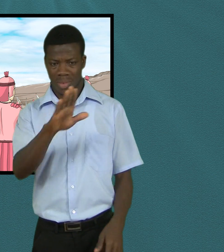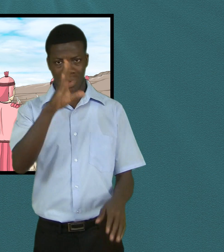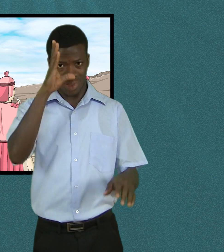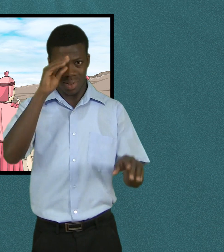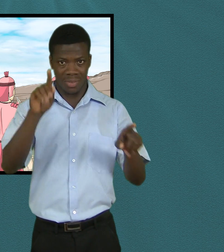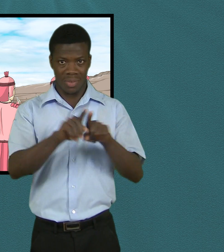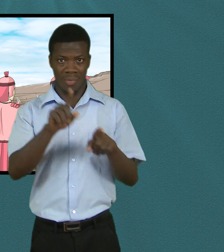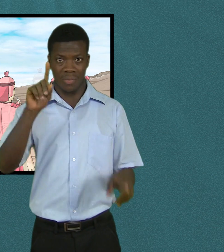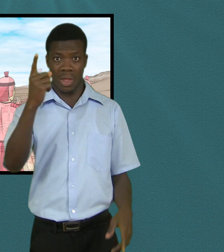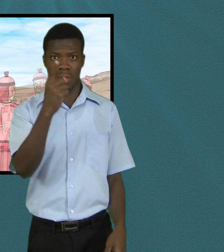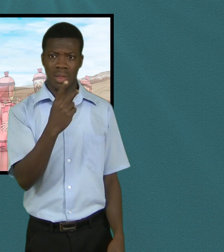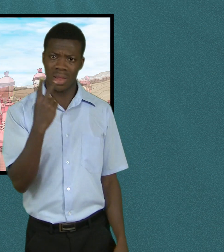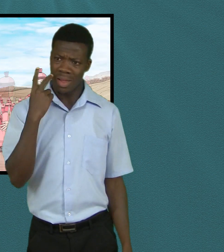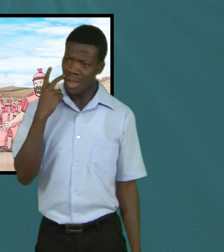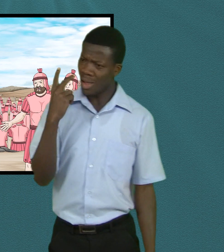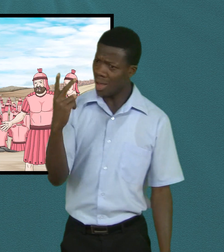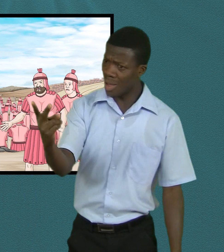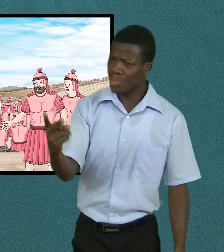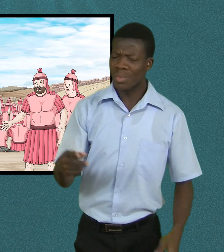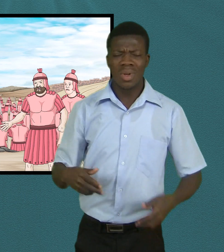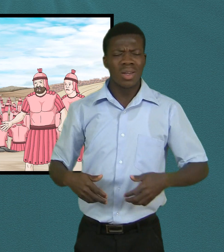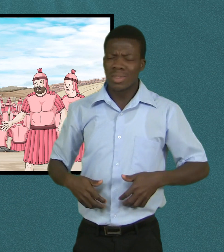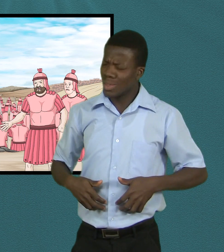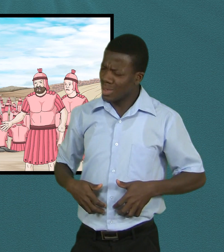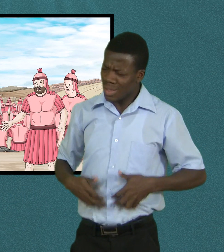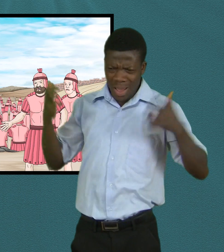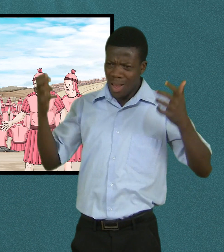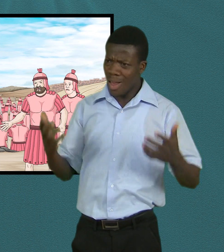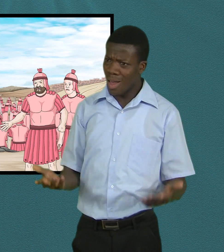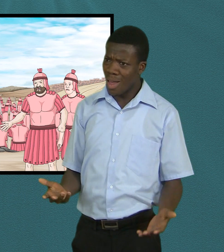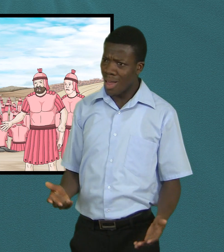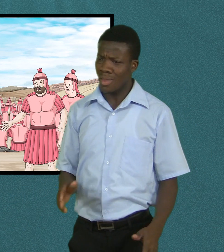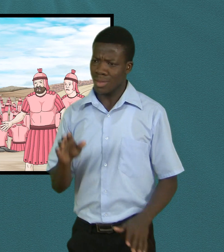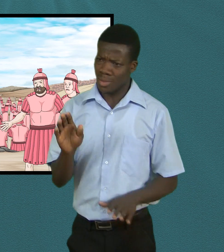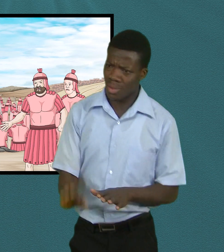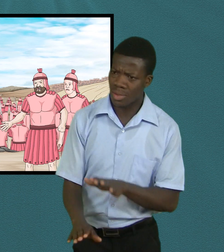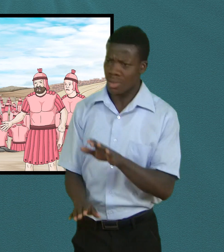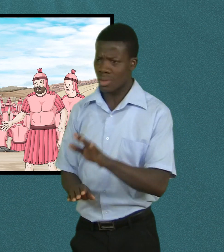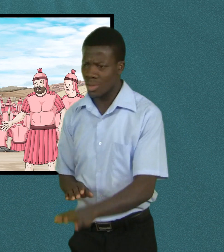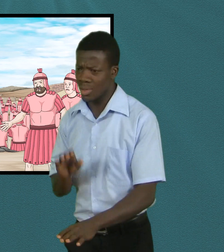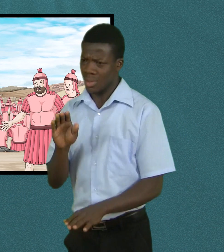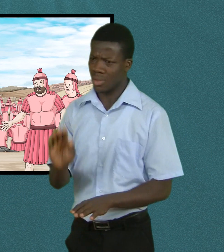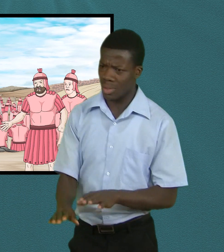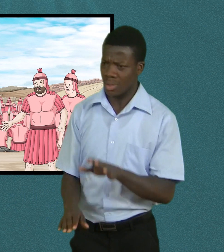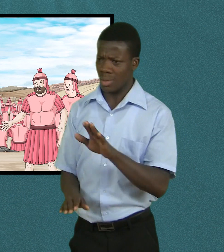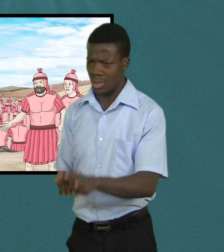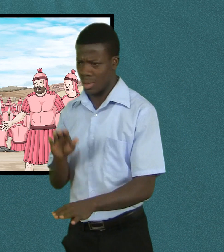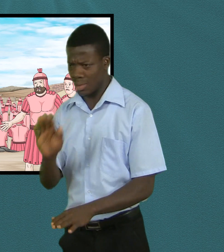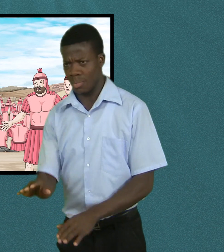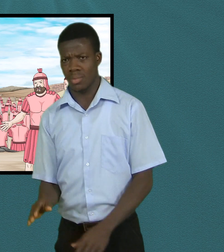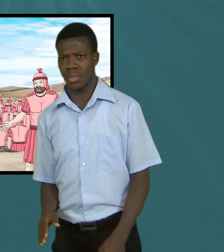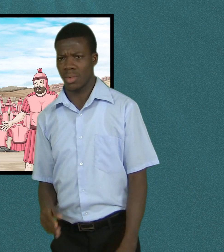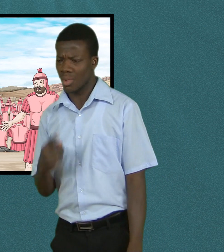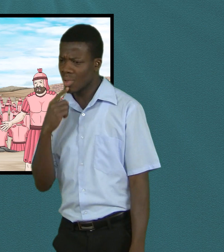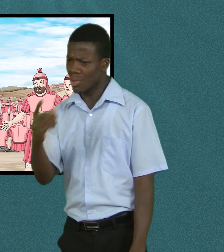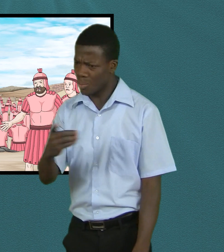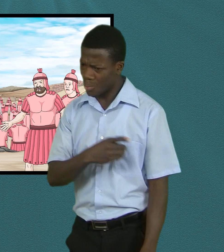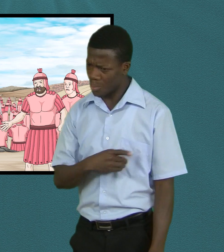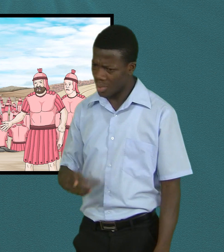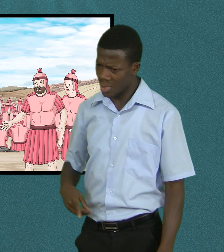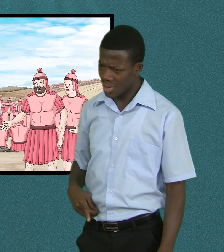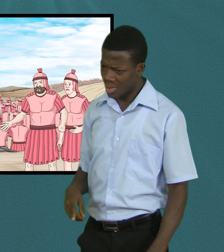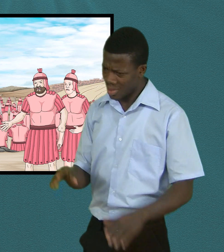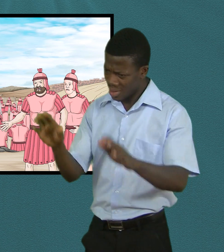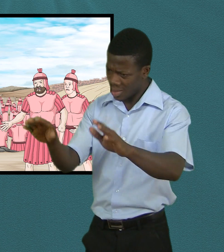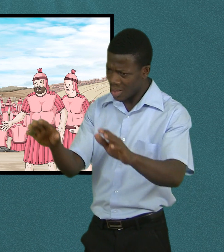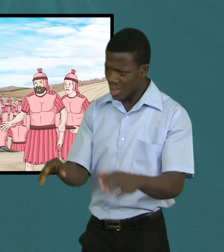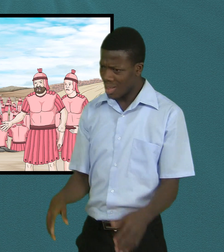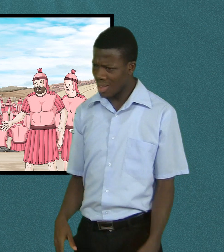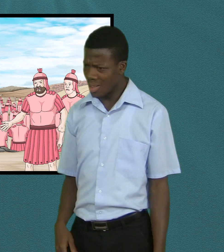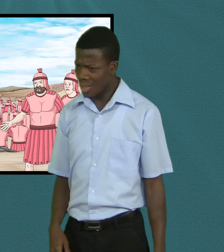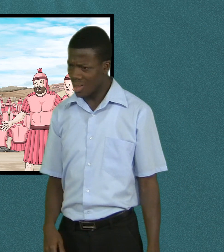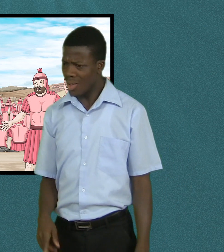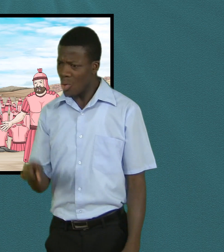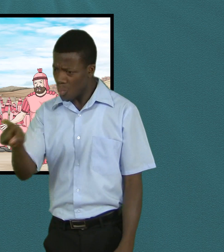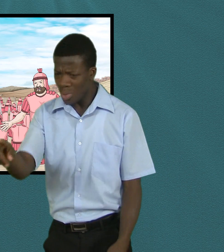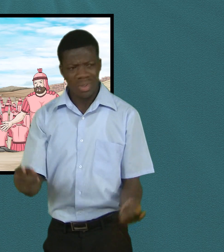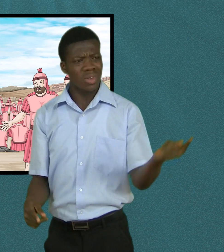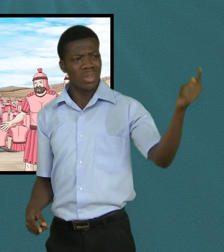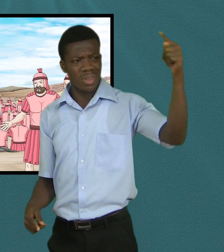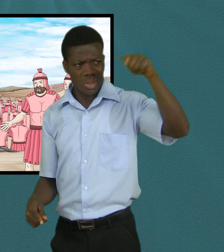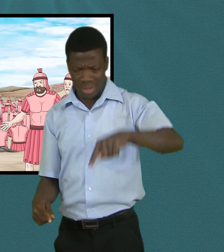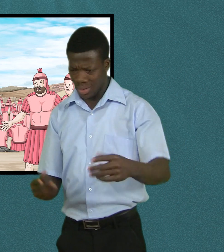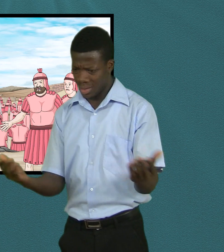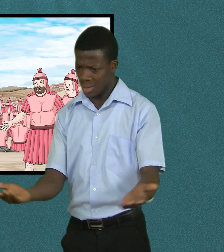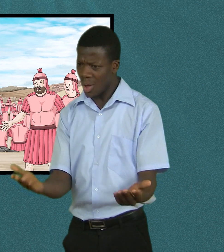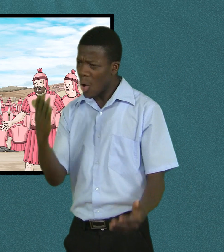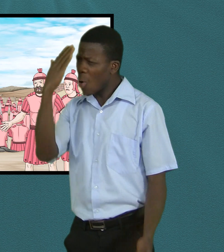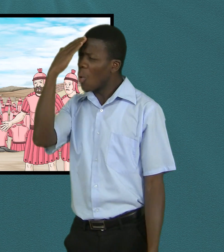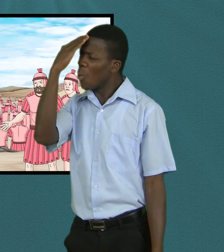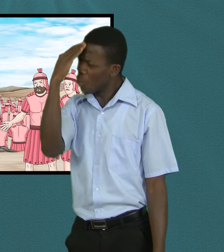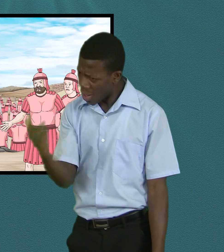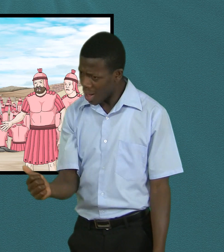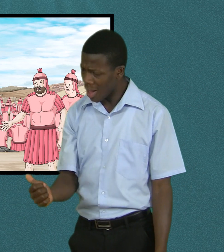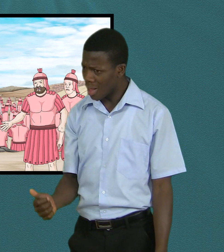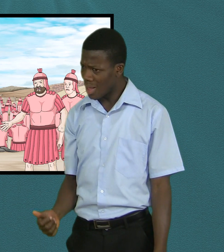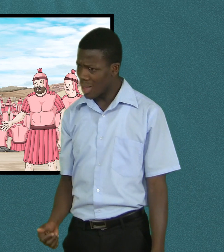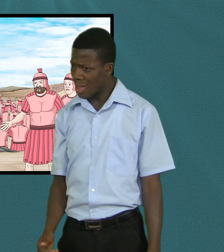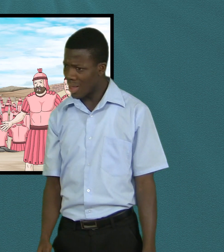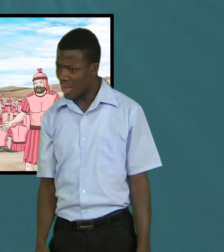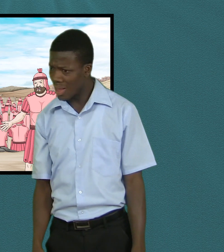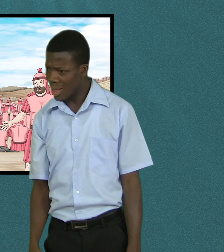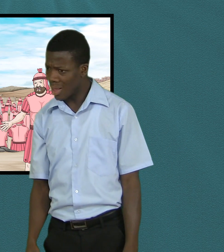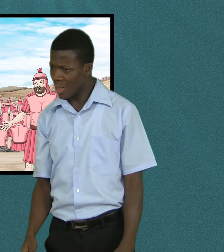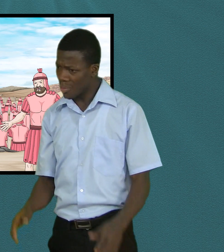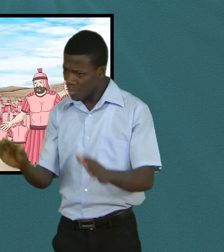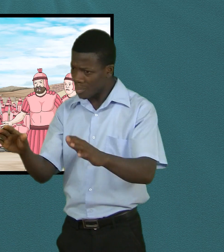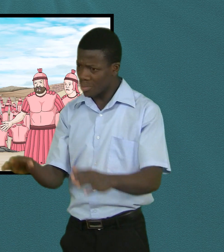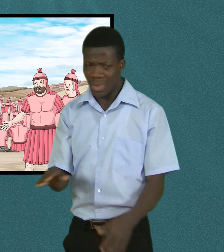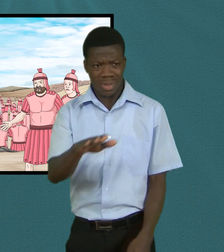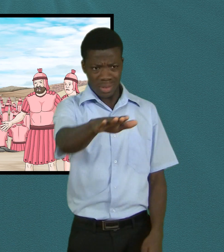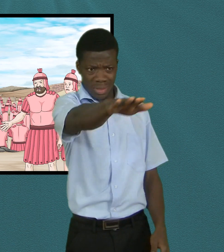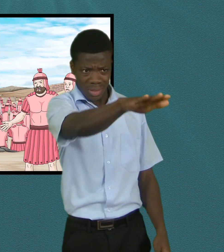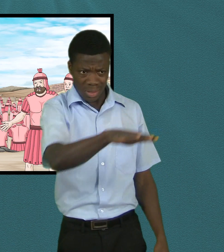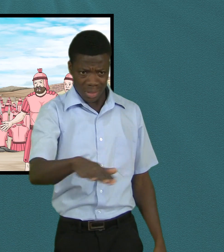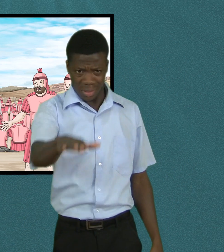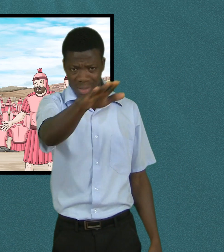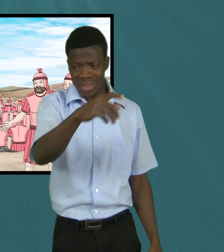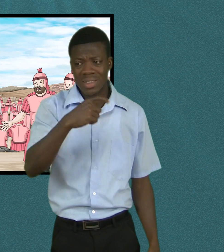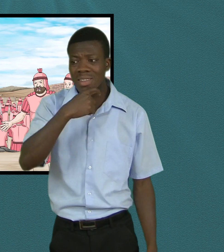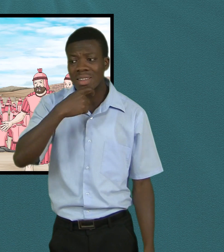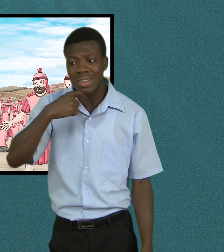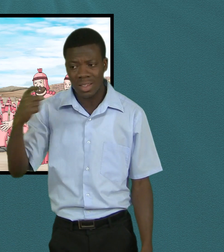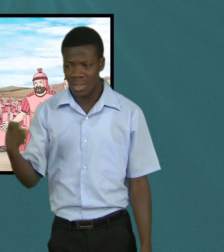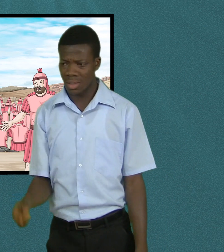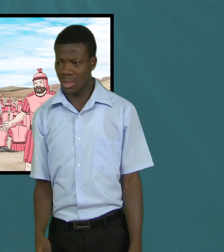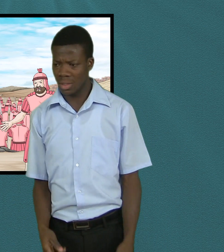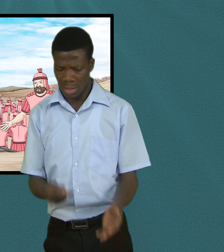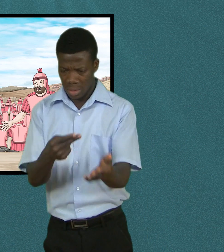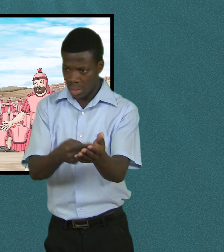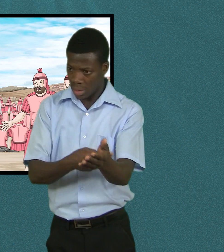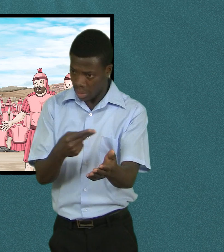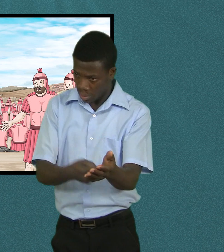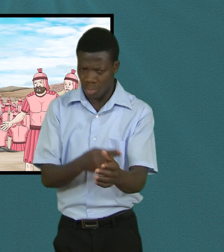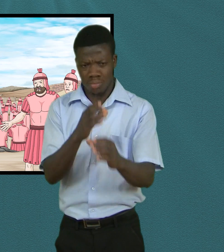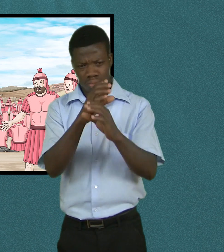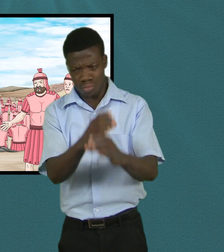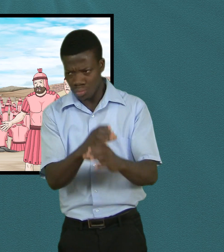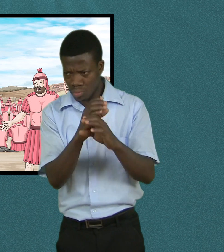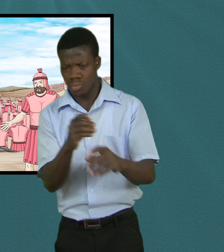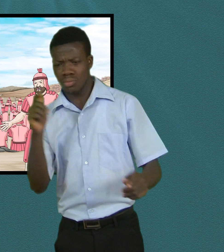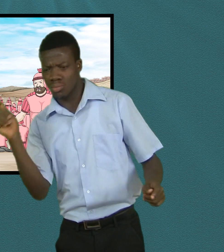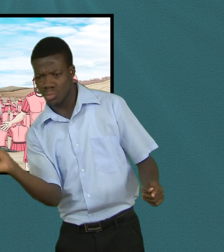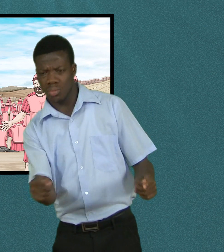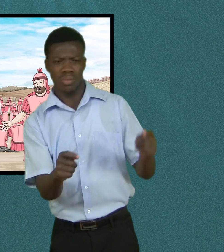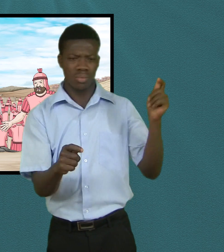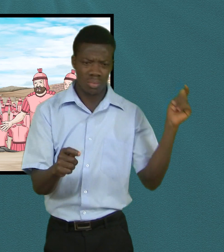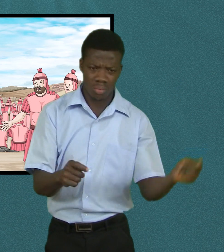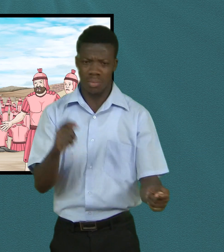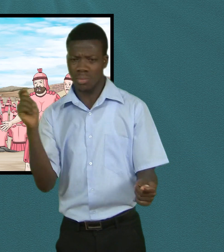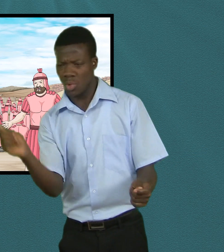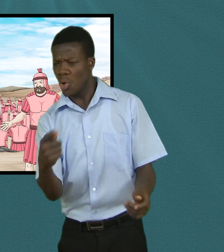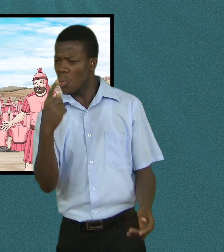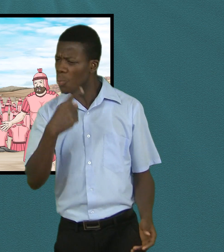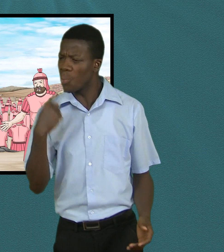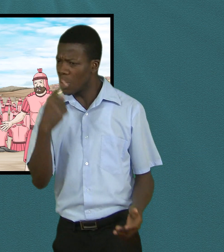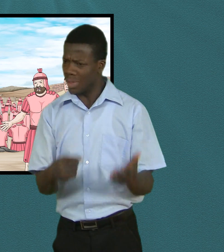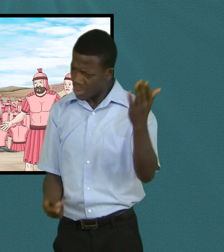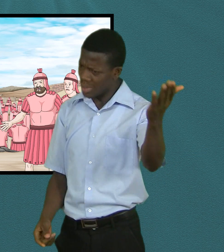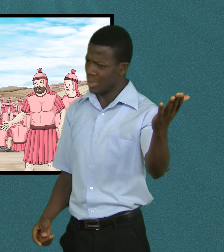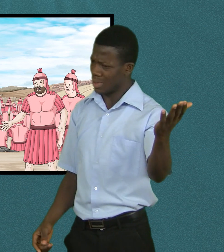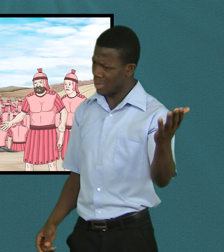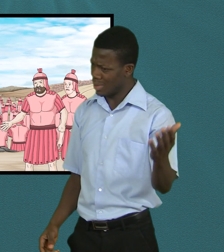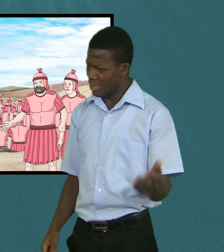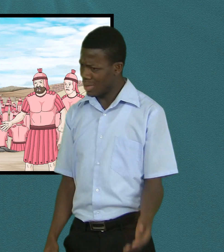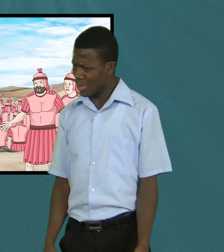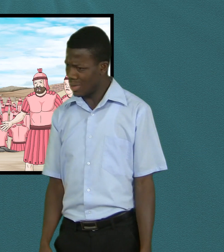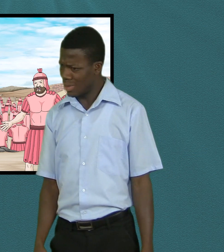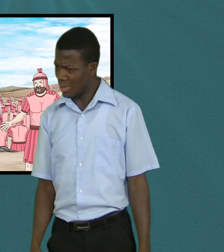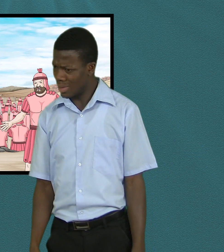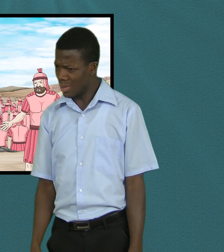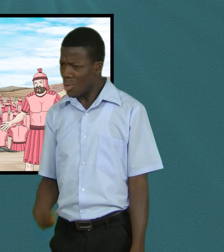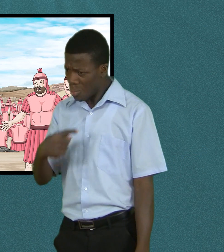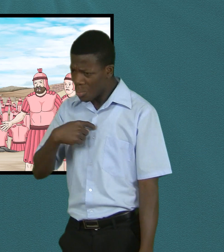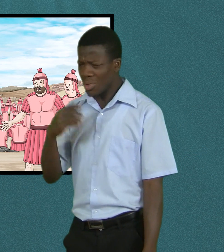Now when David’s oldest brother Eliab heard him speaking to the men, his anger burned against David. “Why have you come down here?”